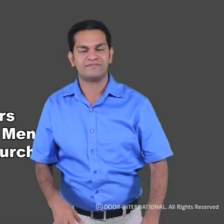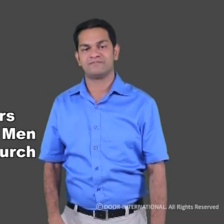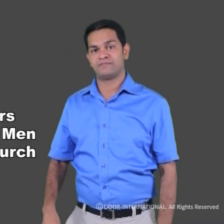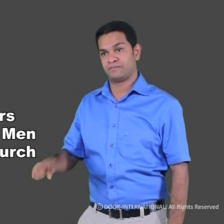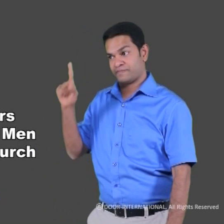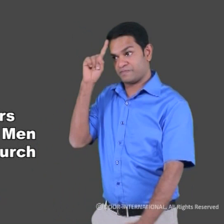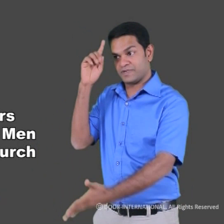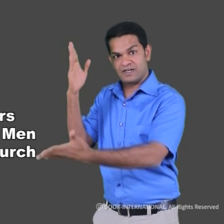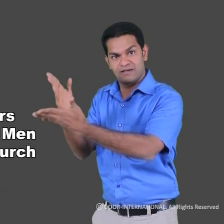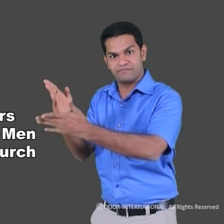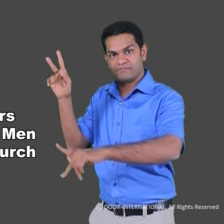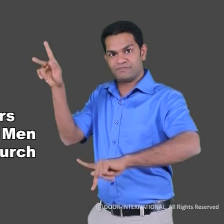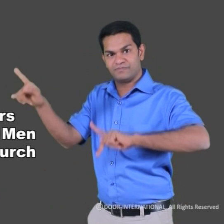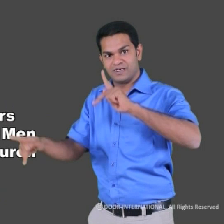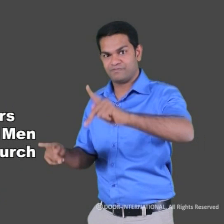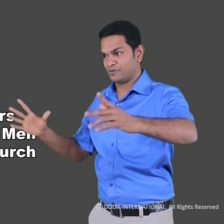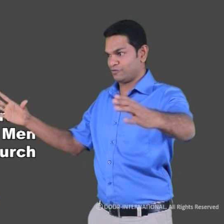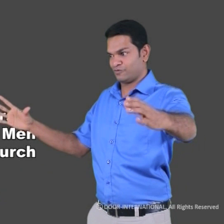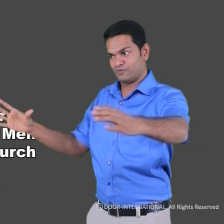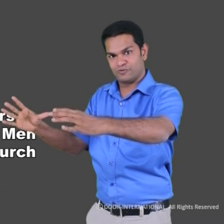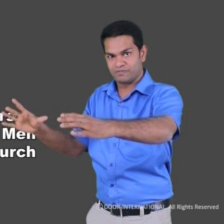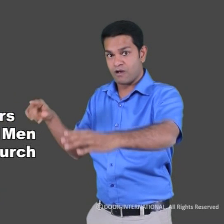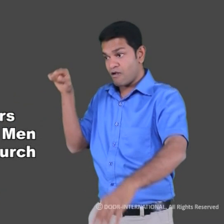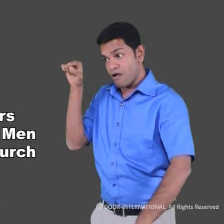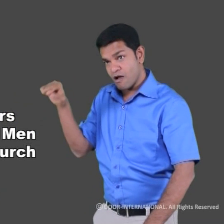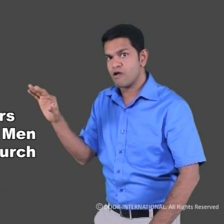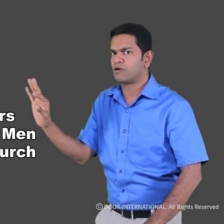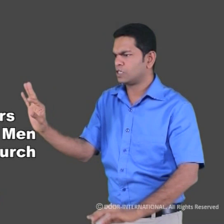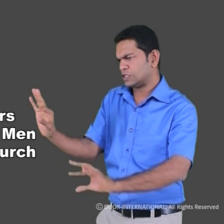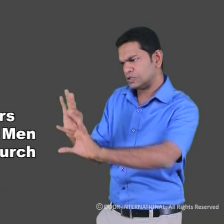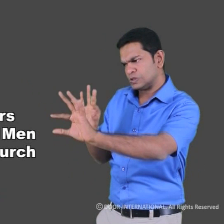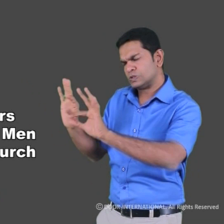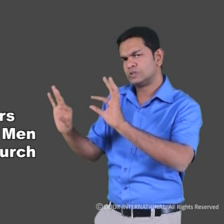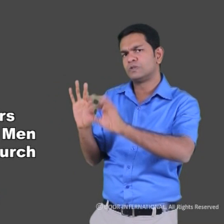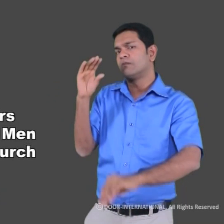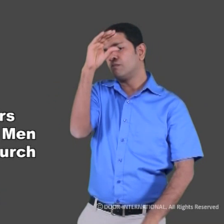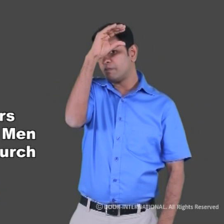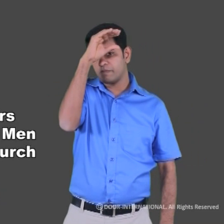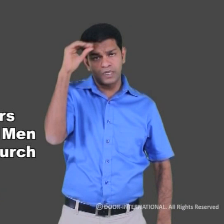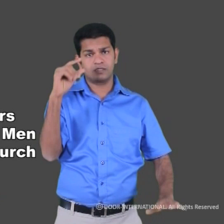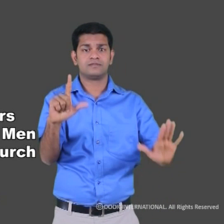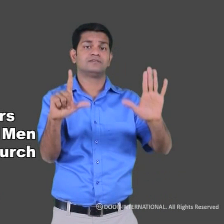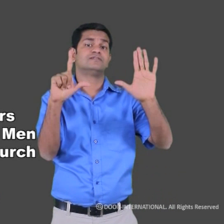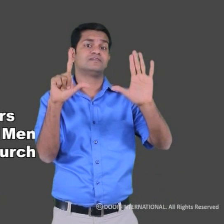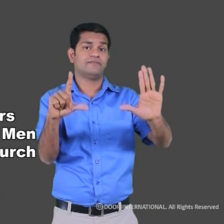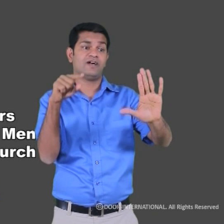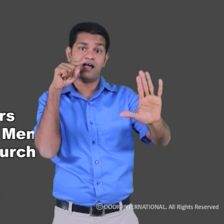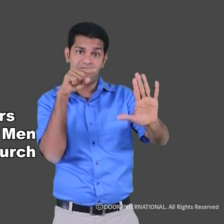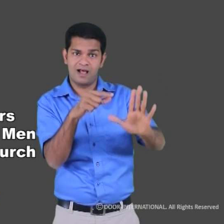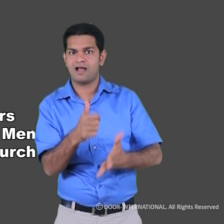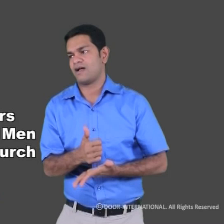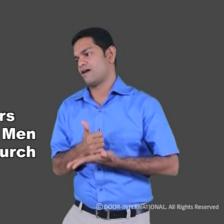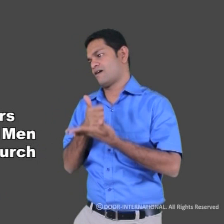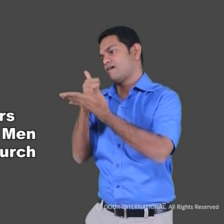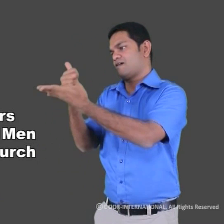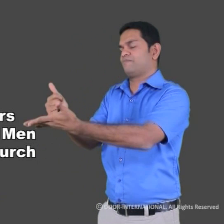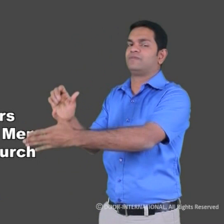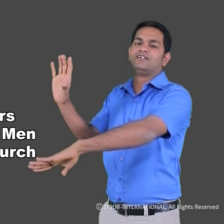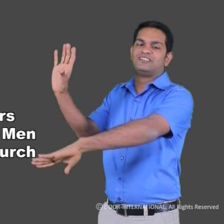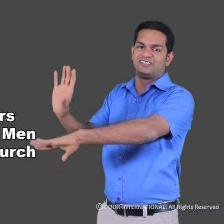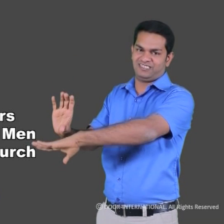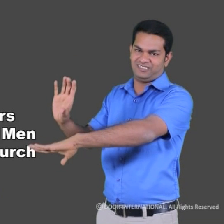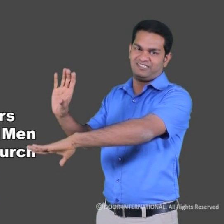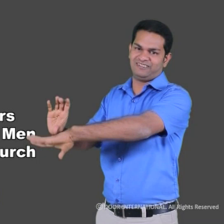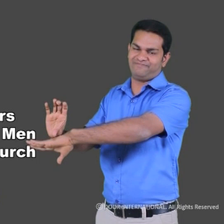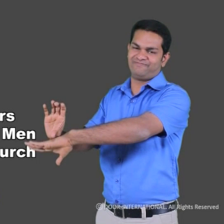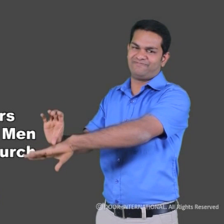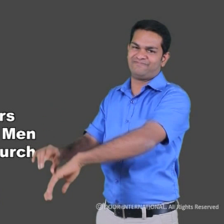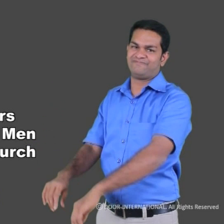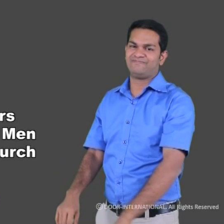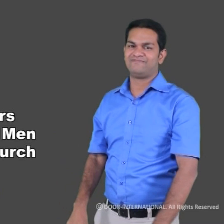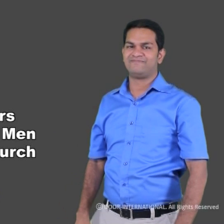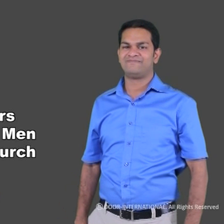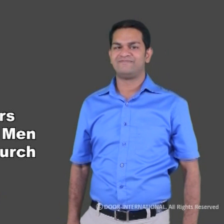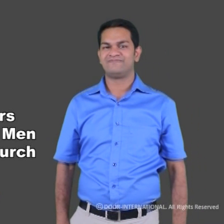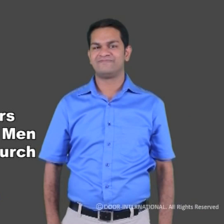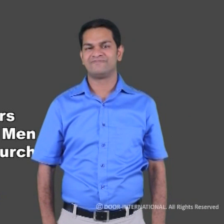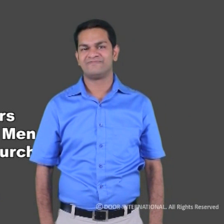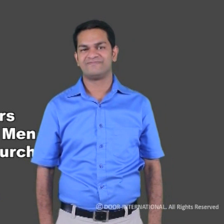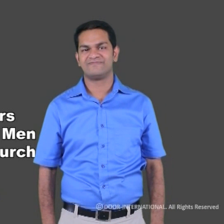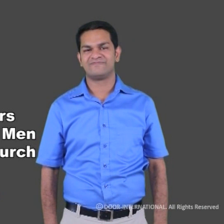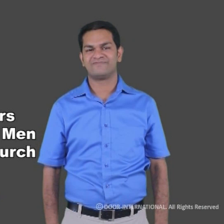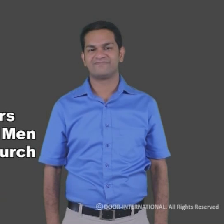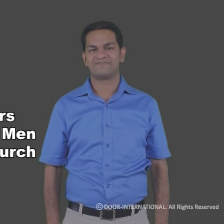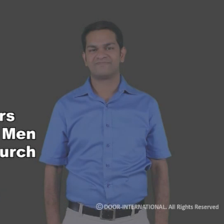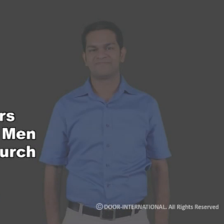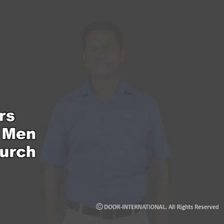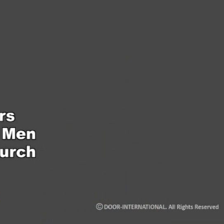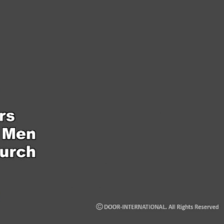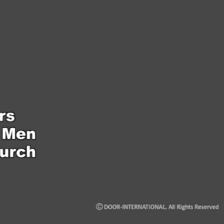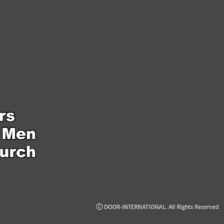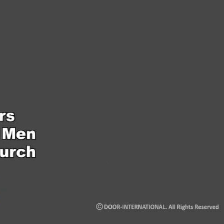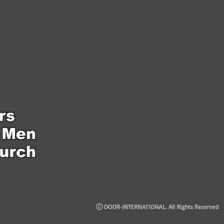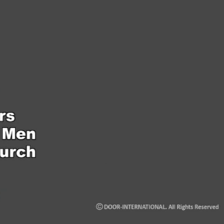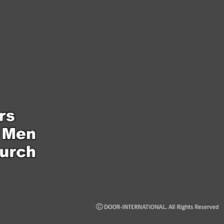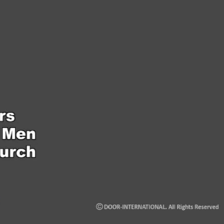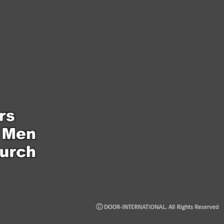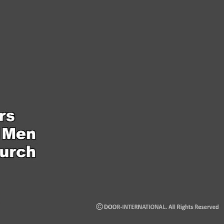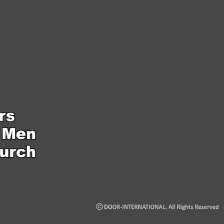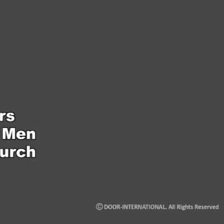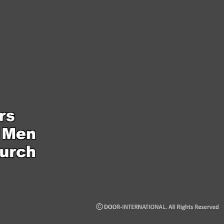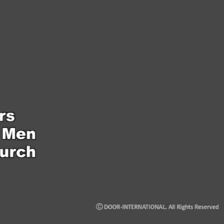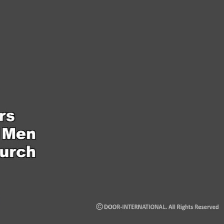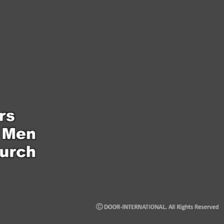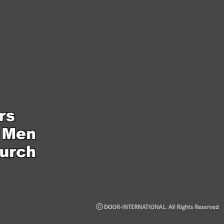The believers choose seven men to help the church